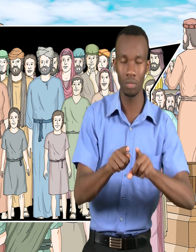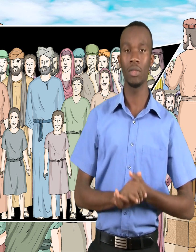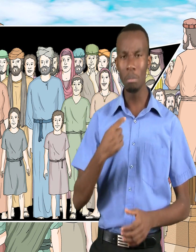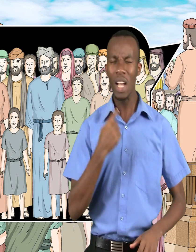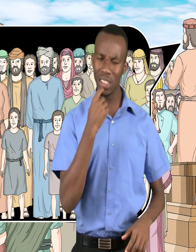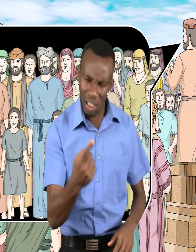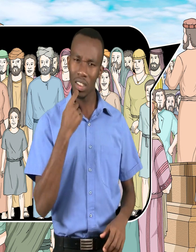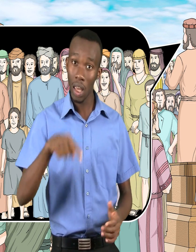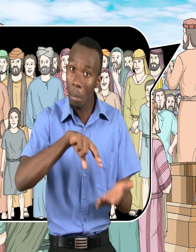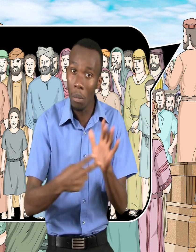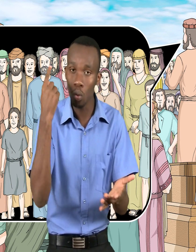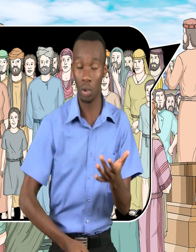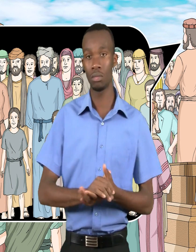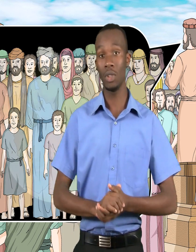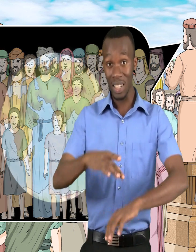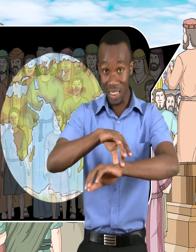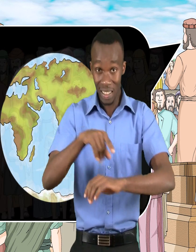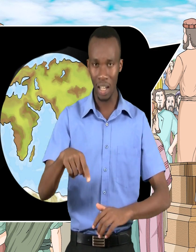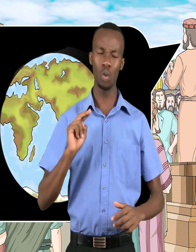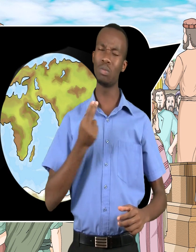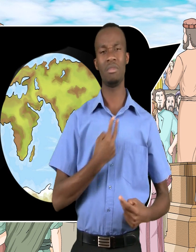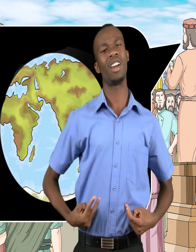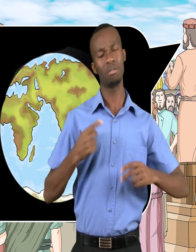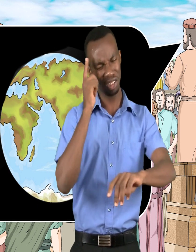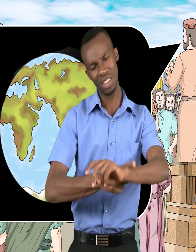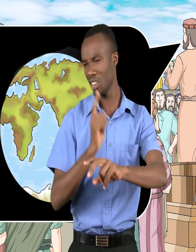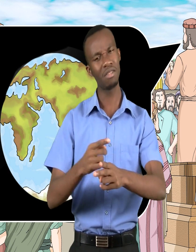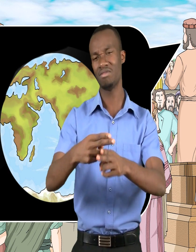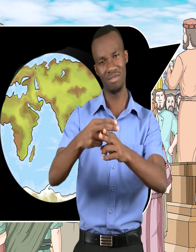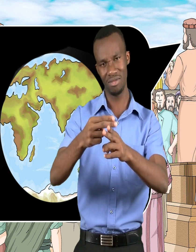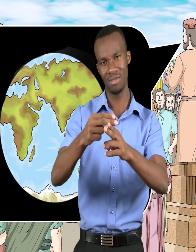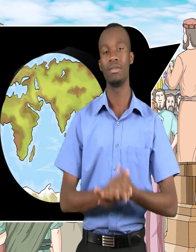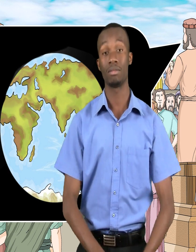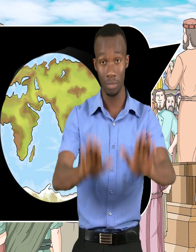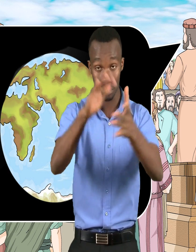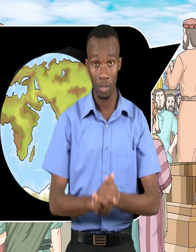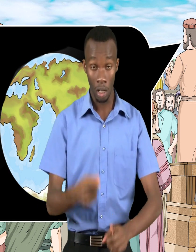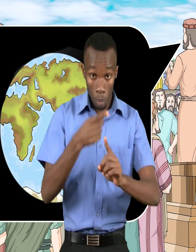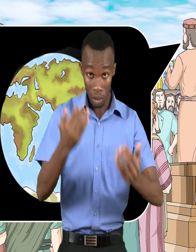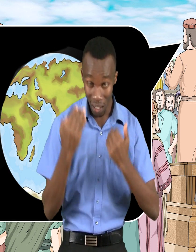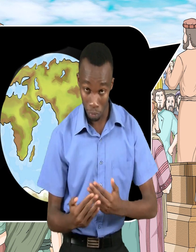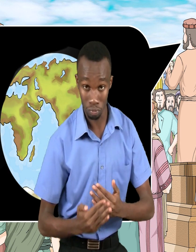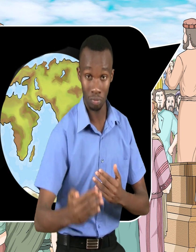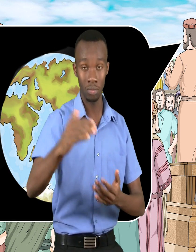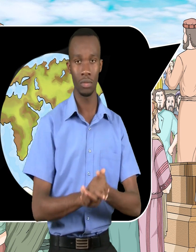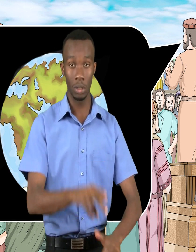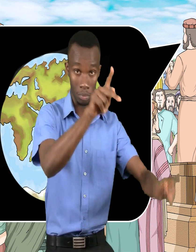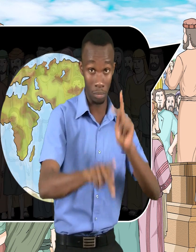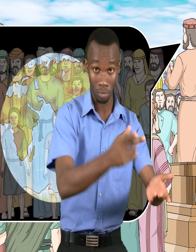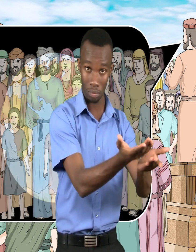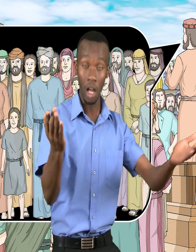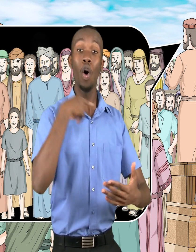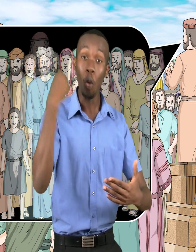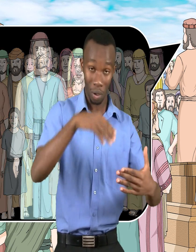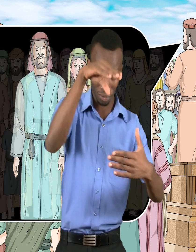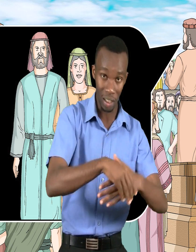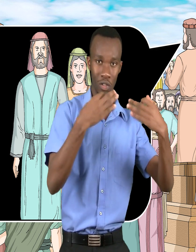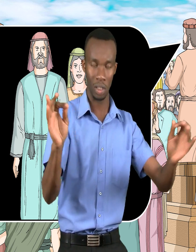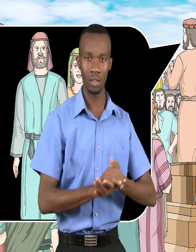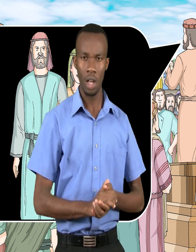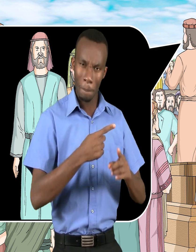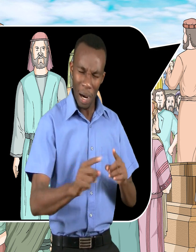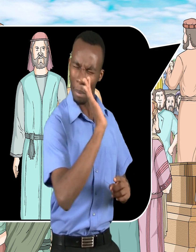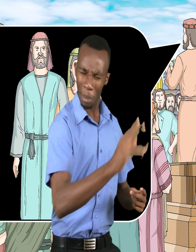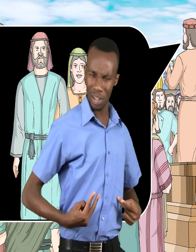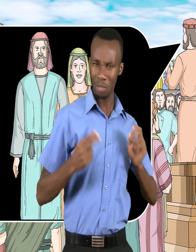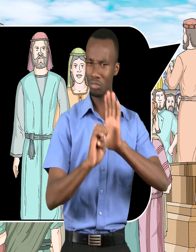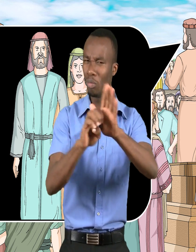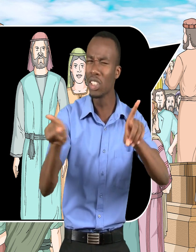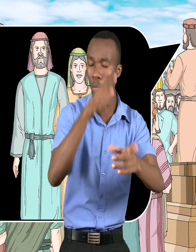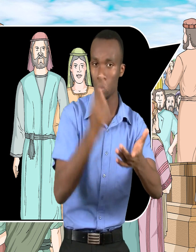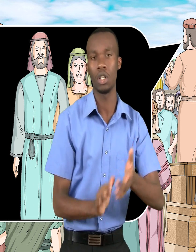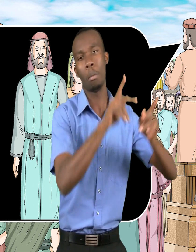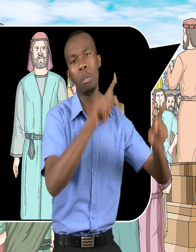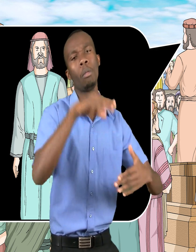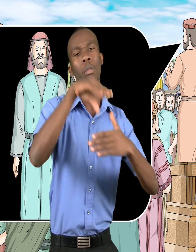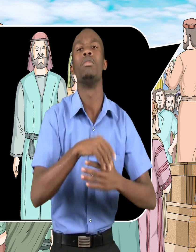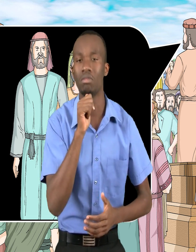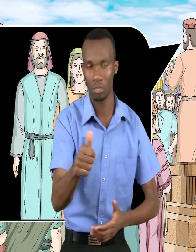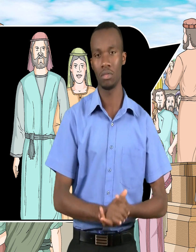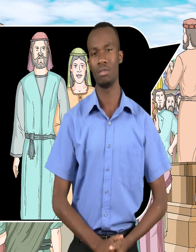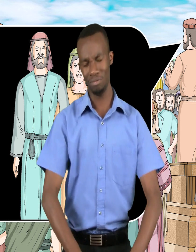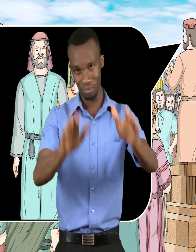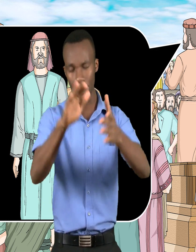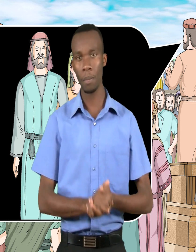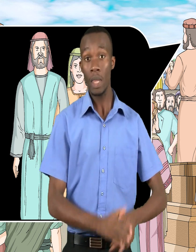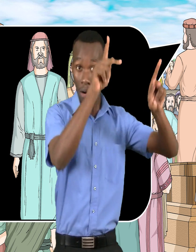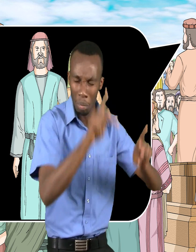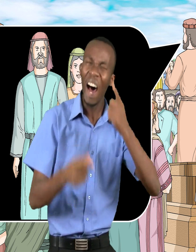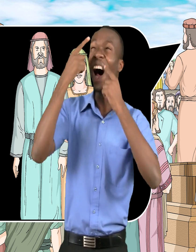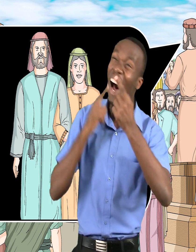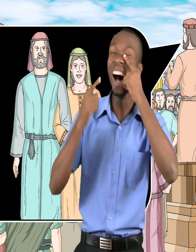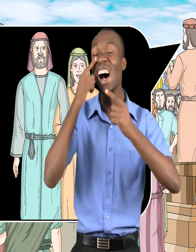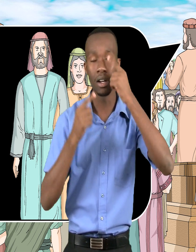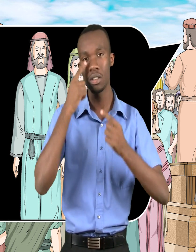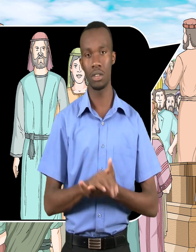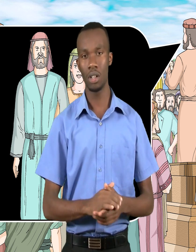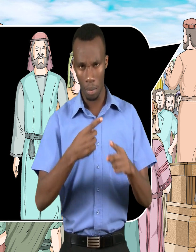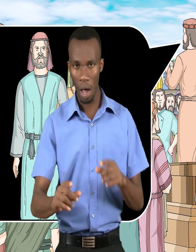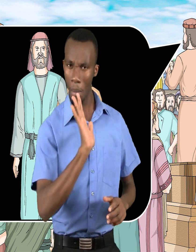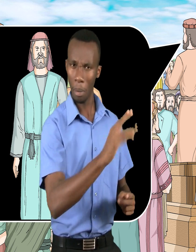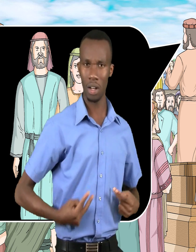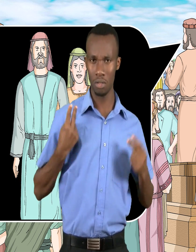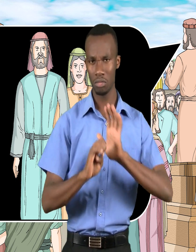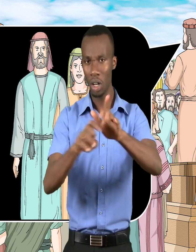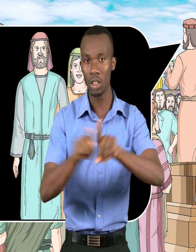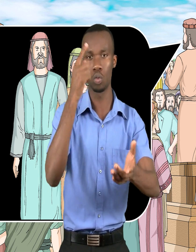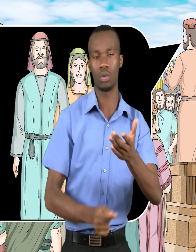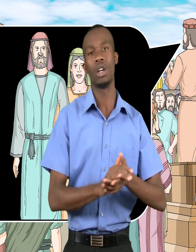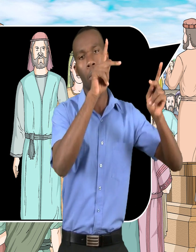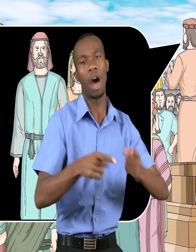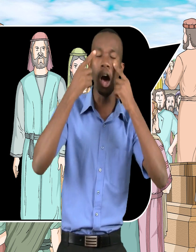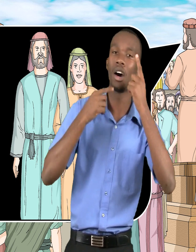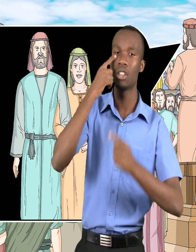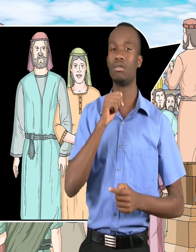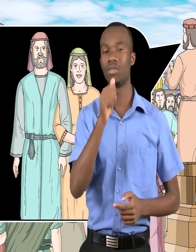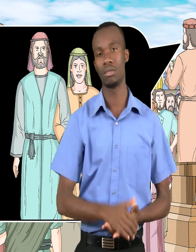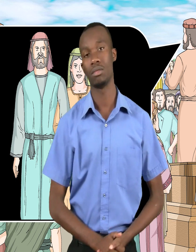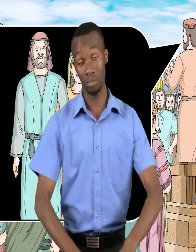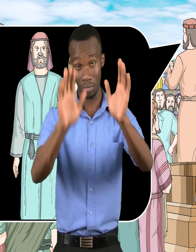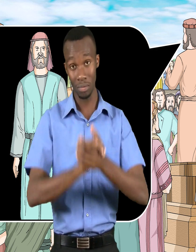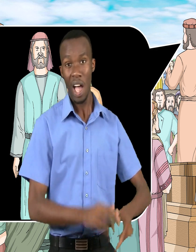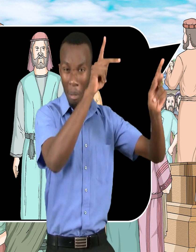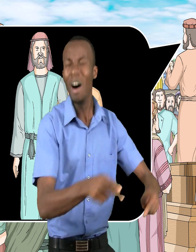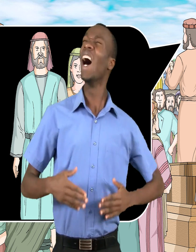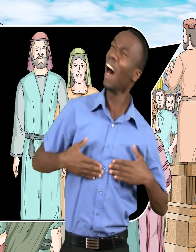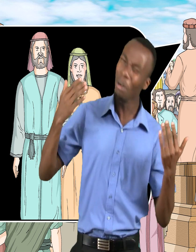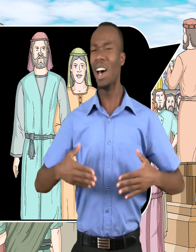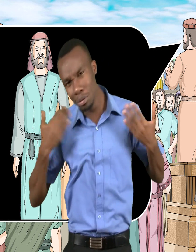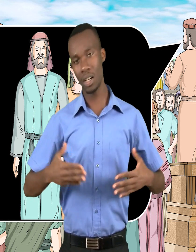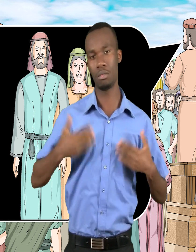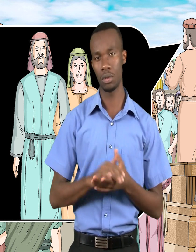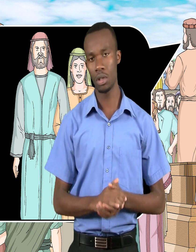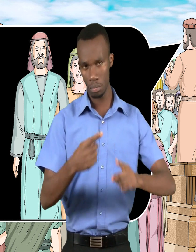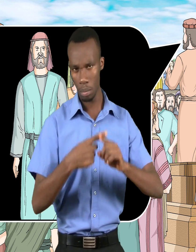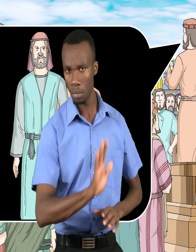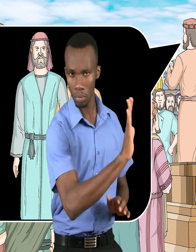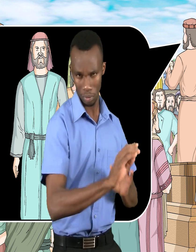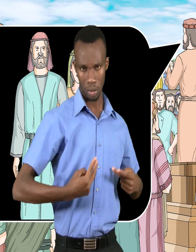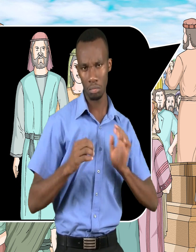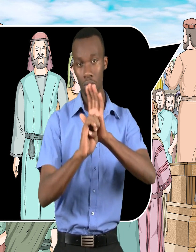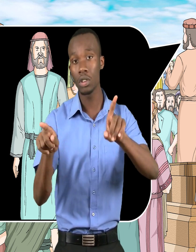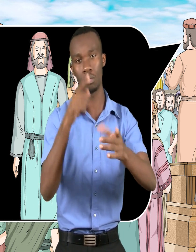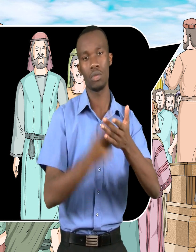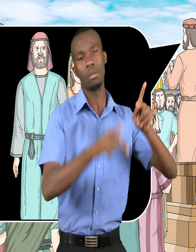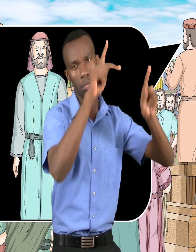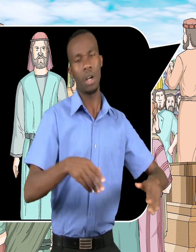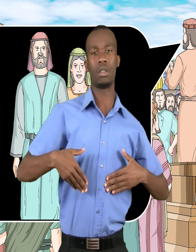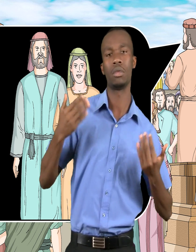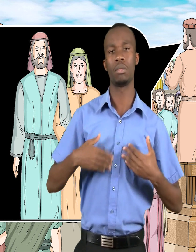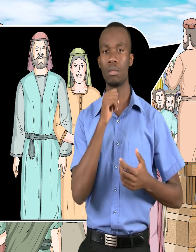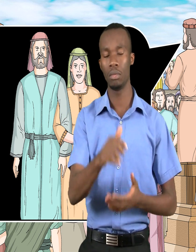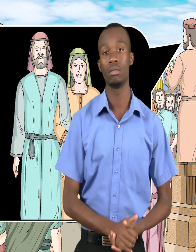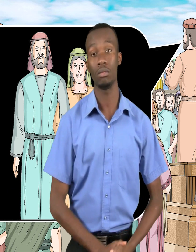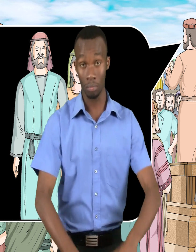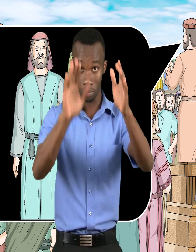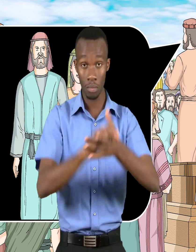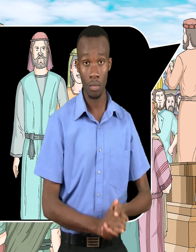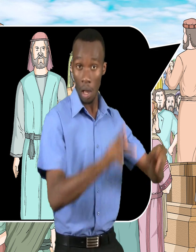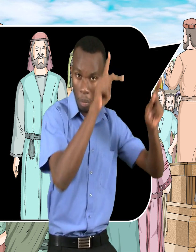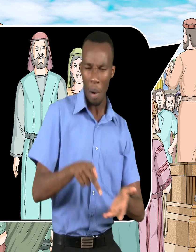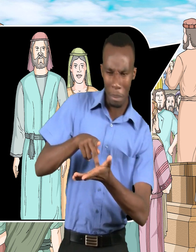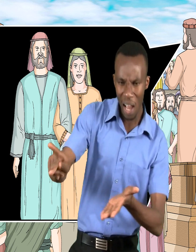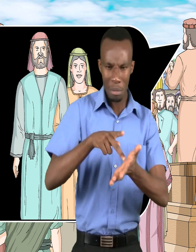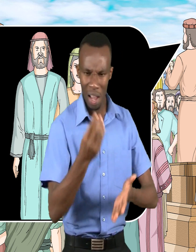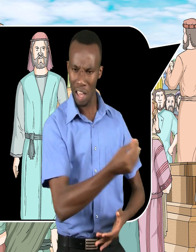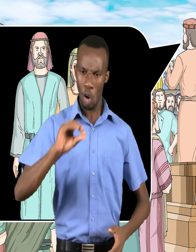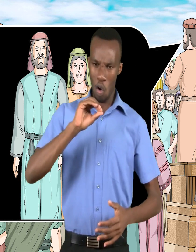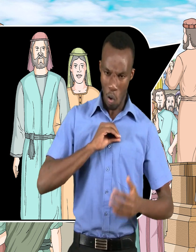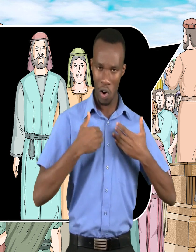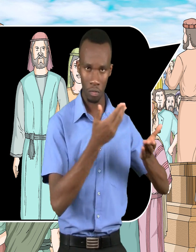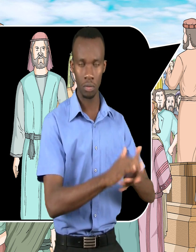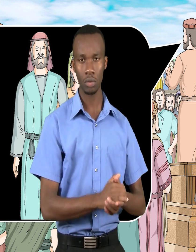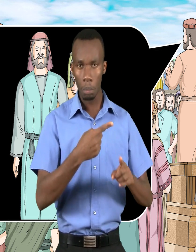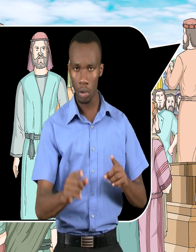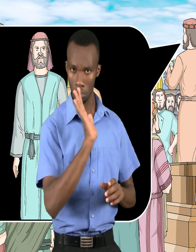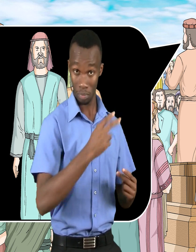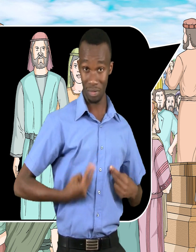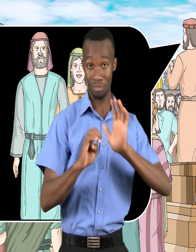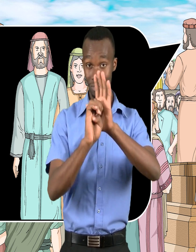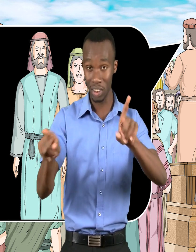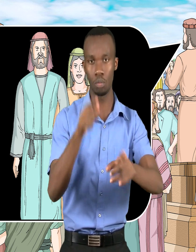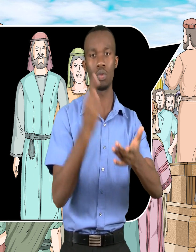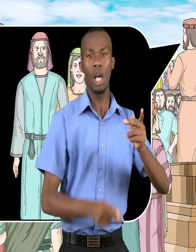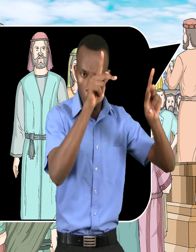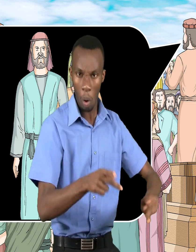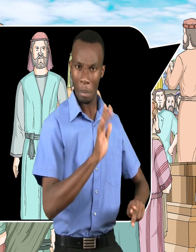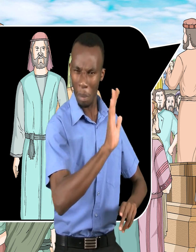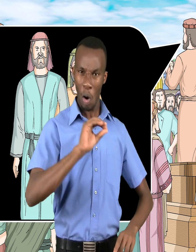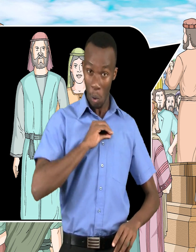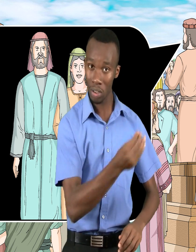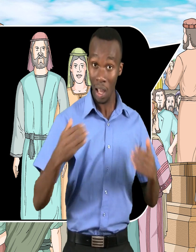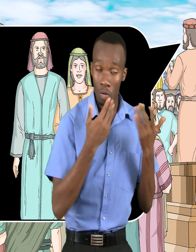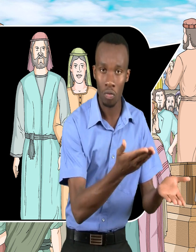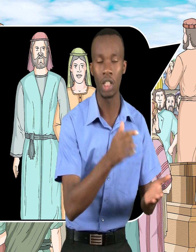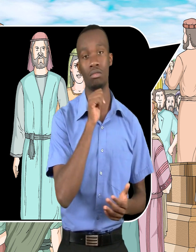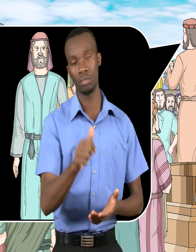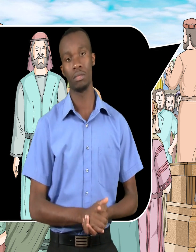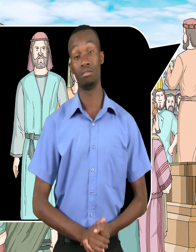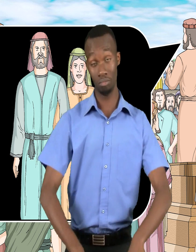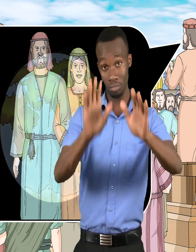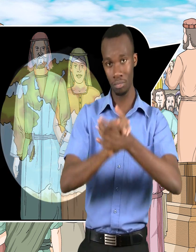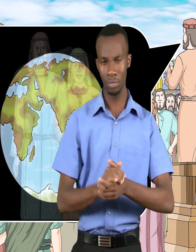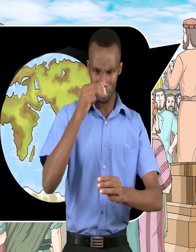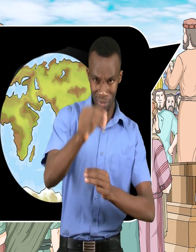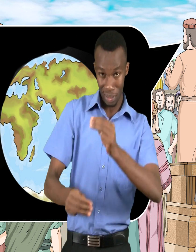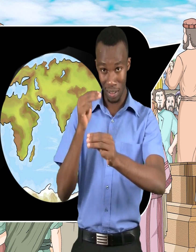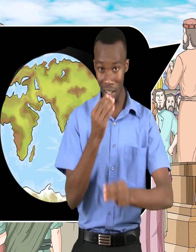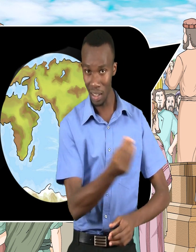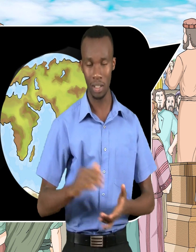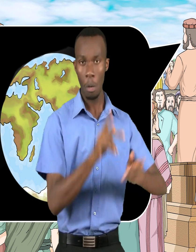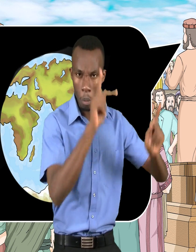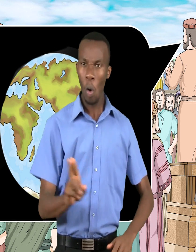But if you do marry, you have not sinned. And if a virgin marries, she has not sinned. But those who marry will face troubles in this life, and I want to spare you this. What I am saying, brothers, is that the time is short. From now on those who have wives should live as if they had none;